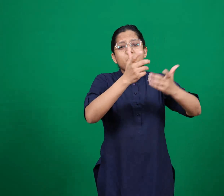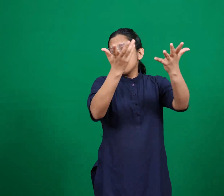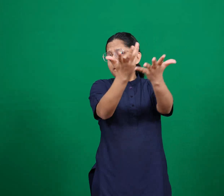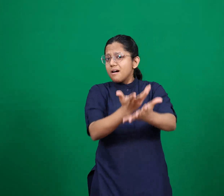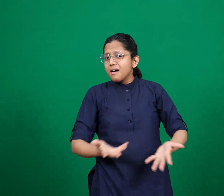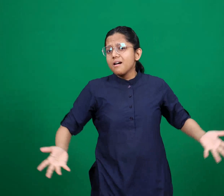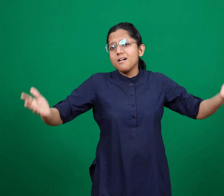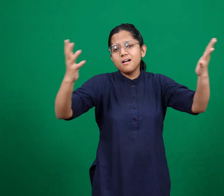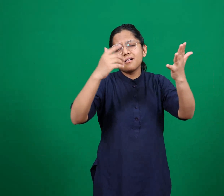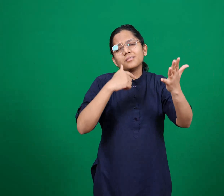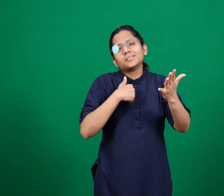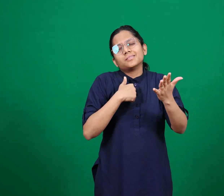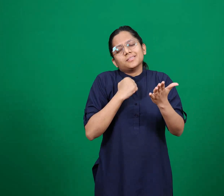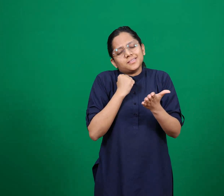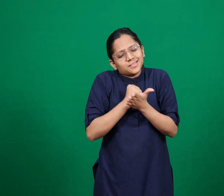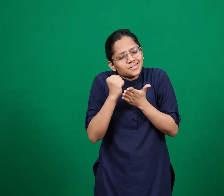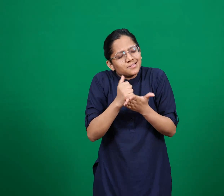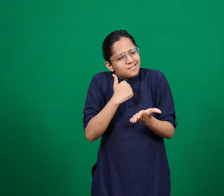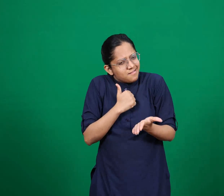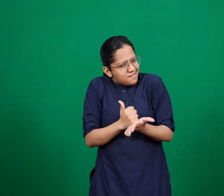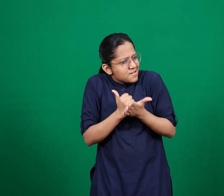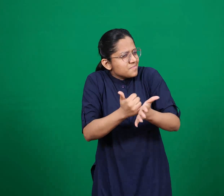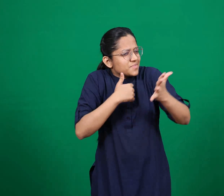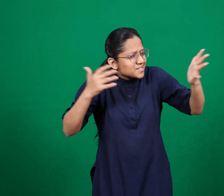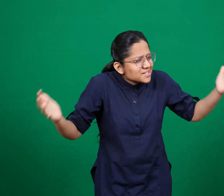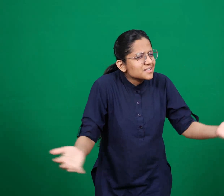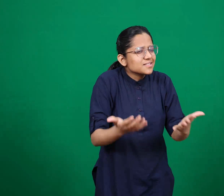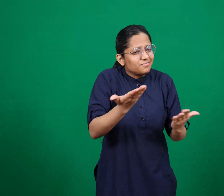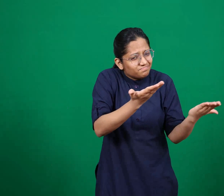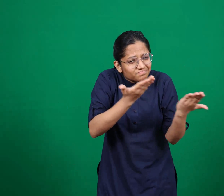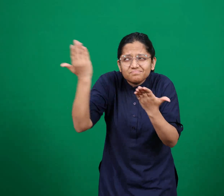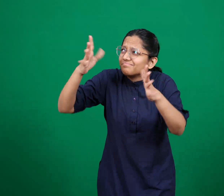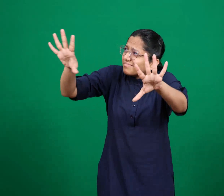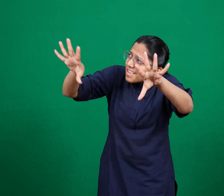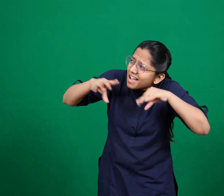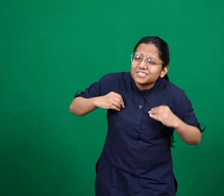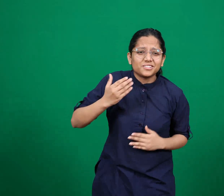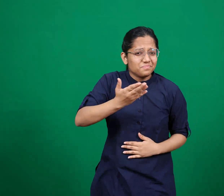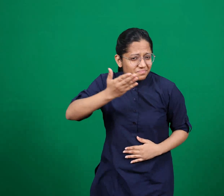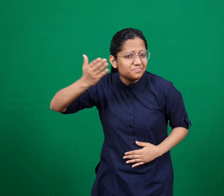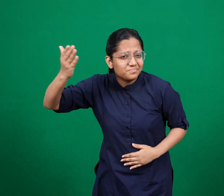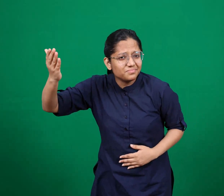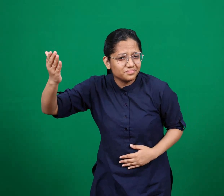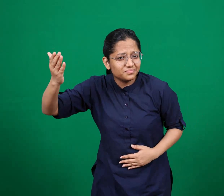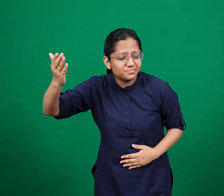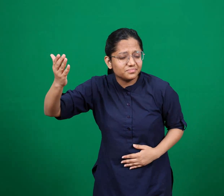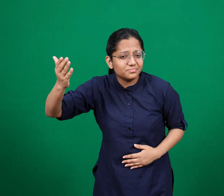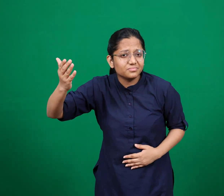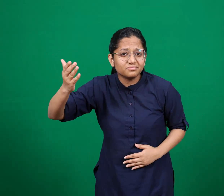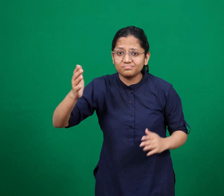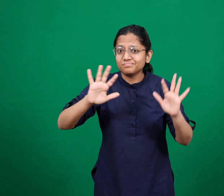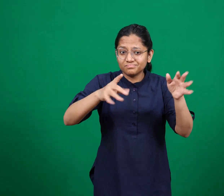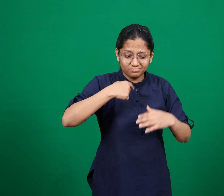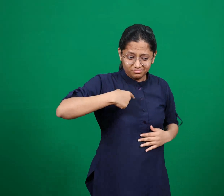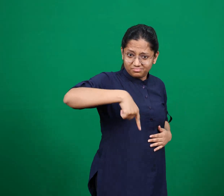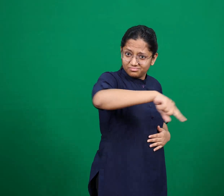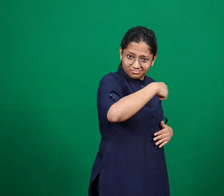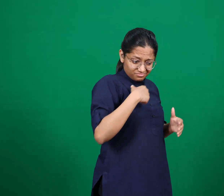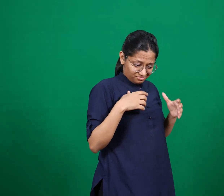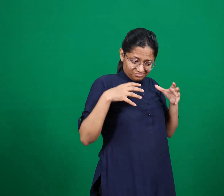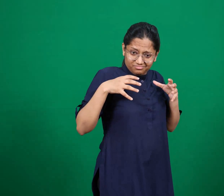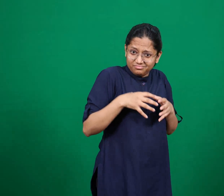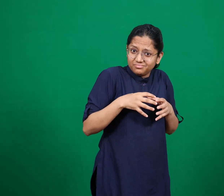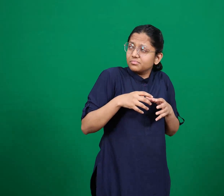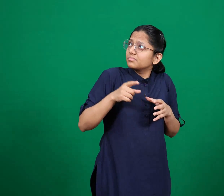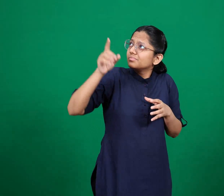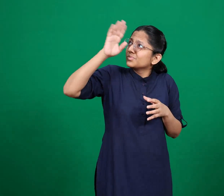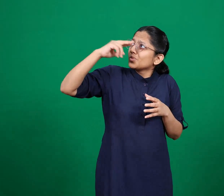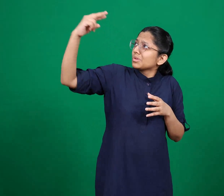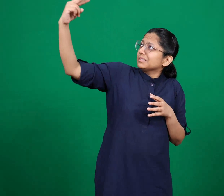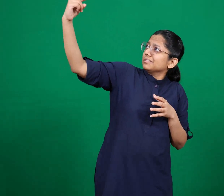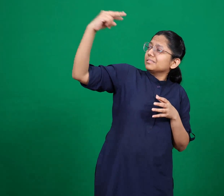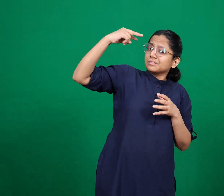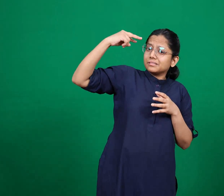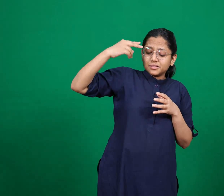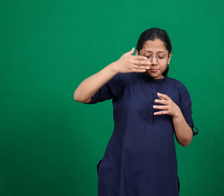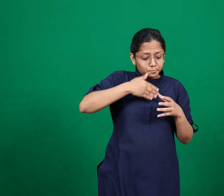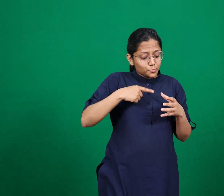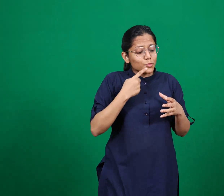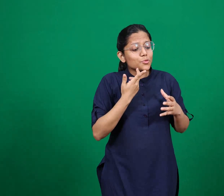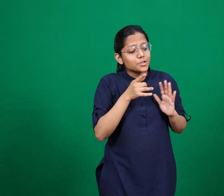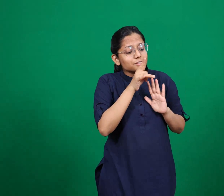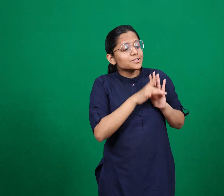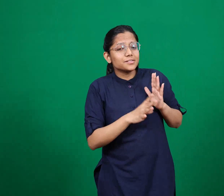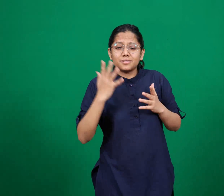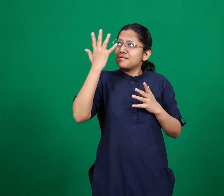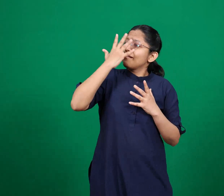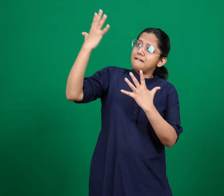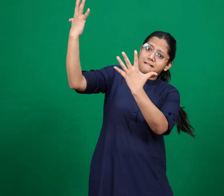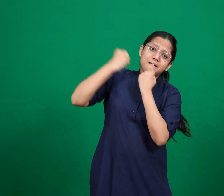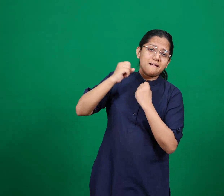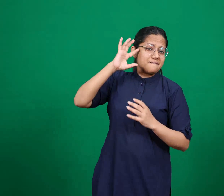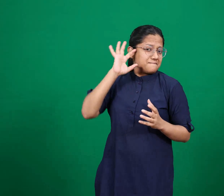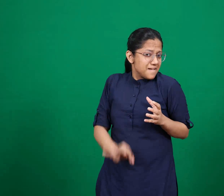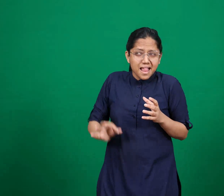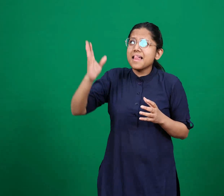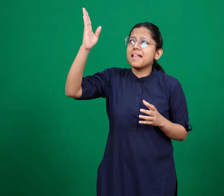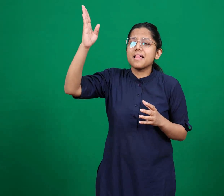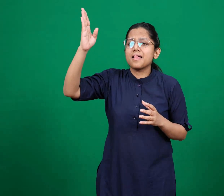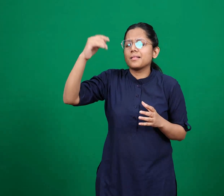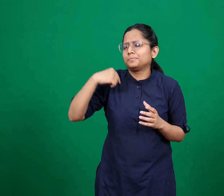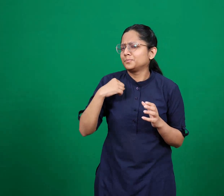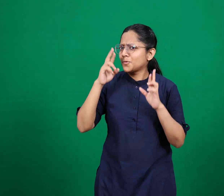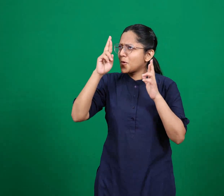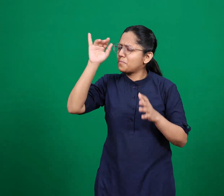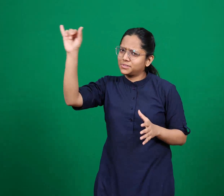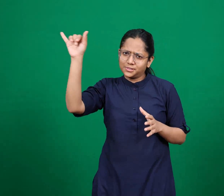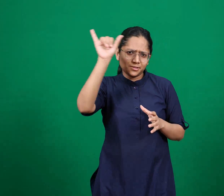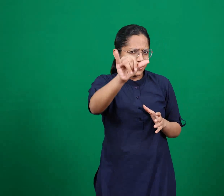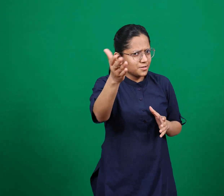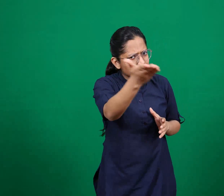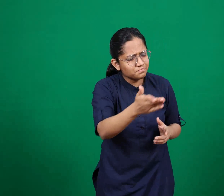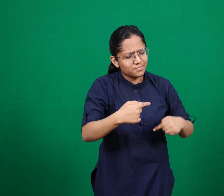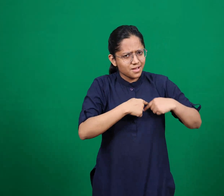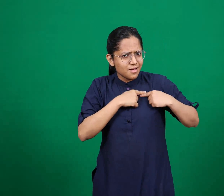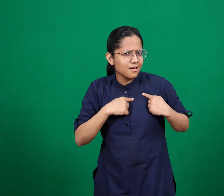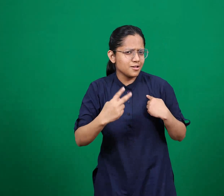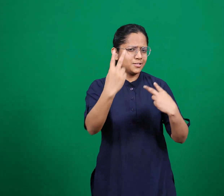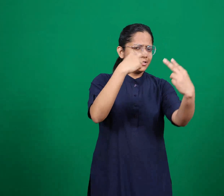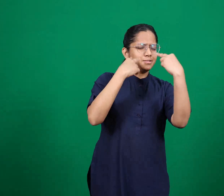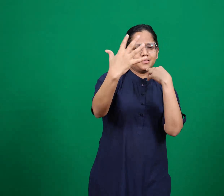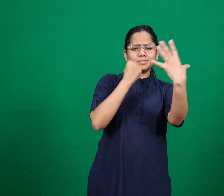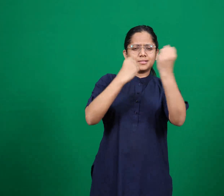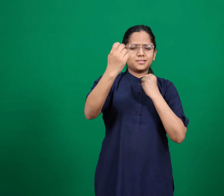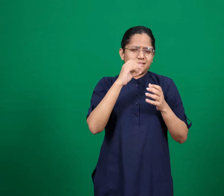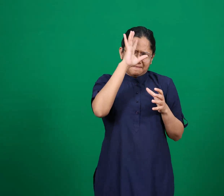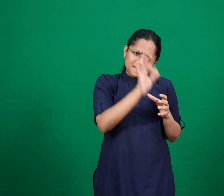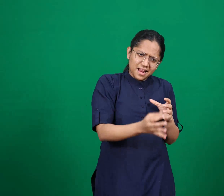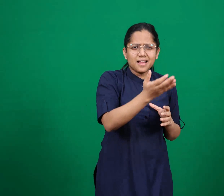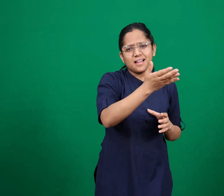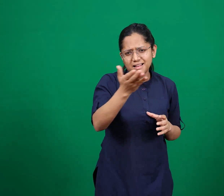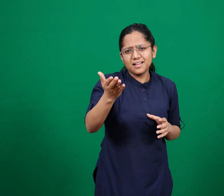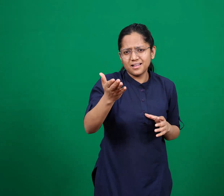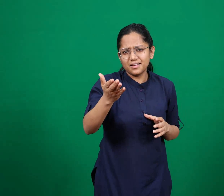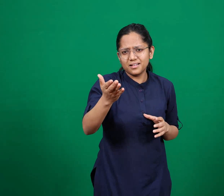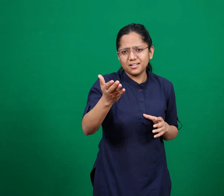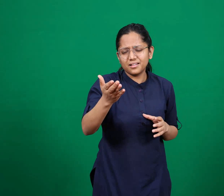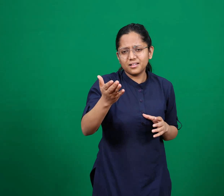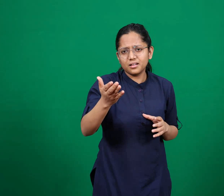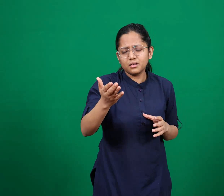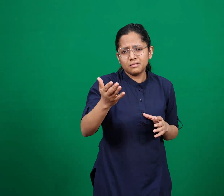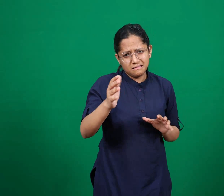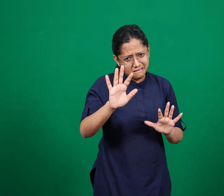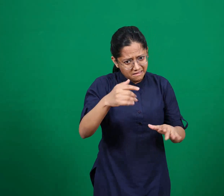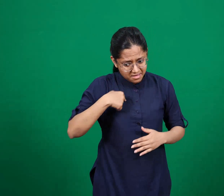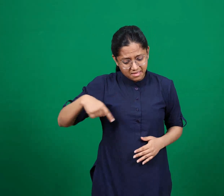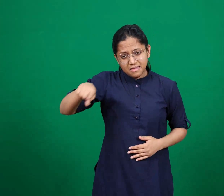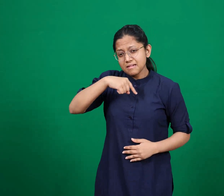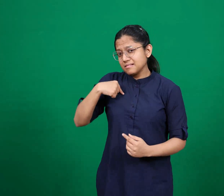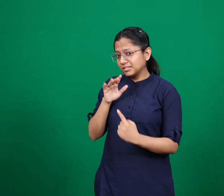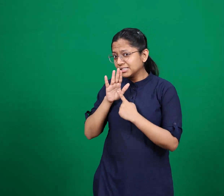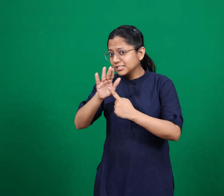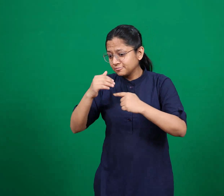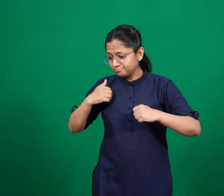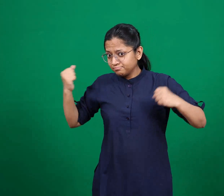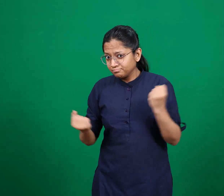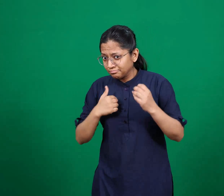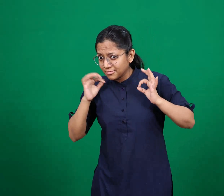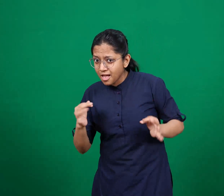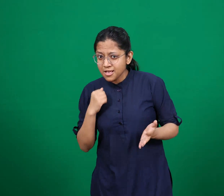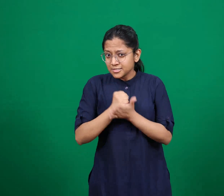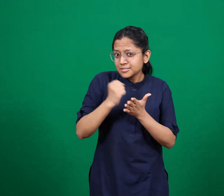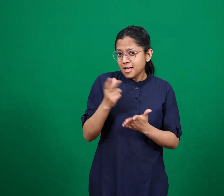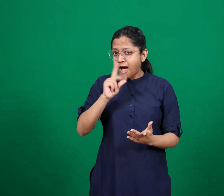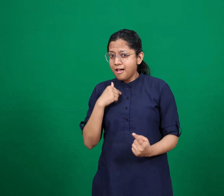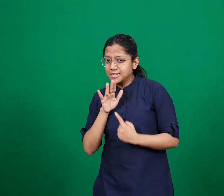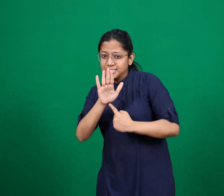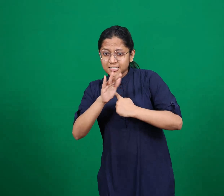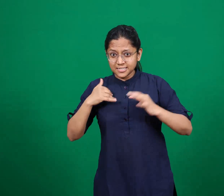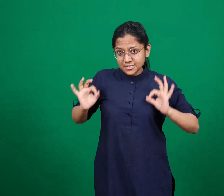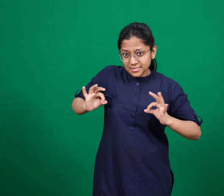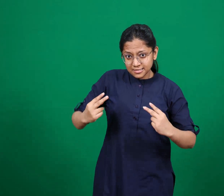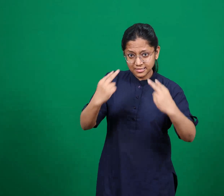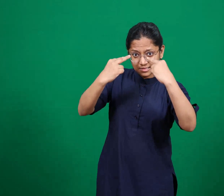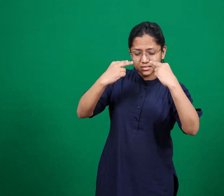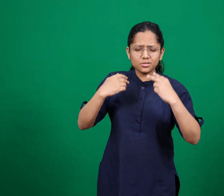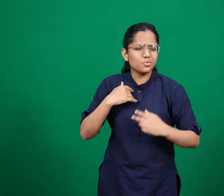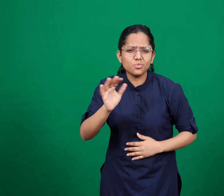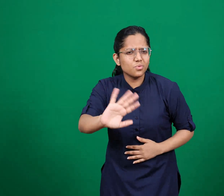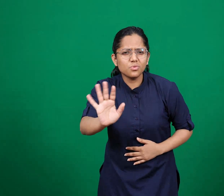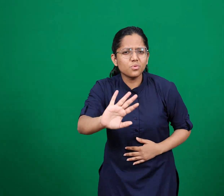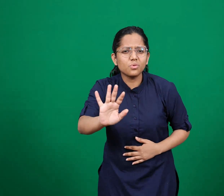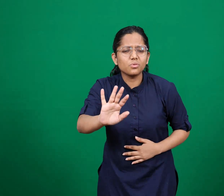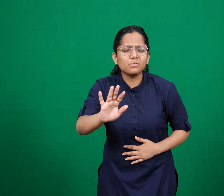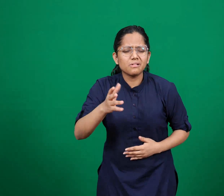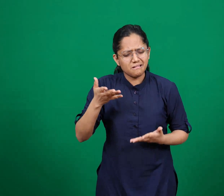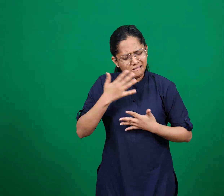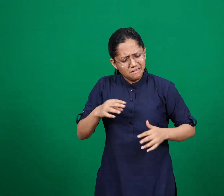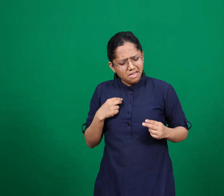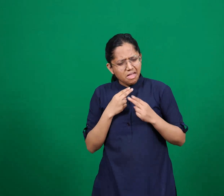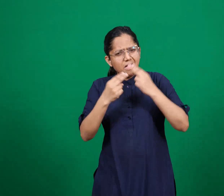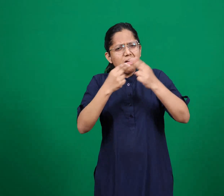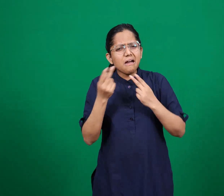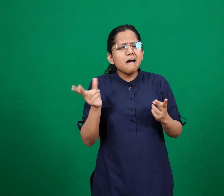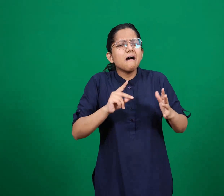What we are is clear to God, and I hope it is clear to your conscience as well. We are not commending ourselves to you again.